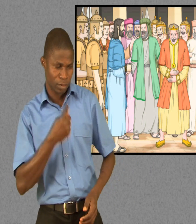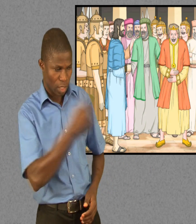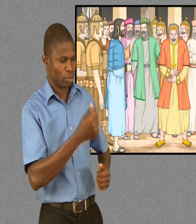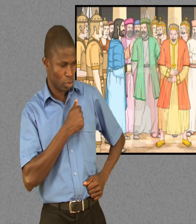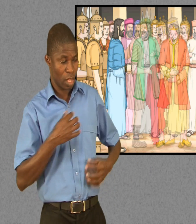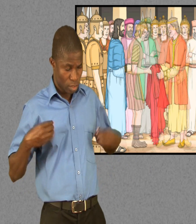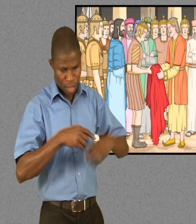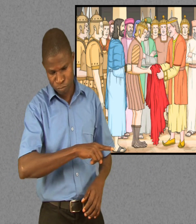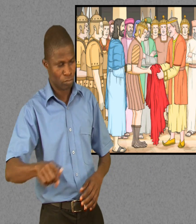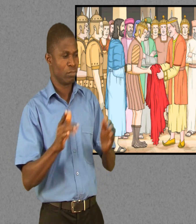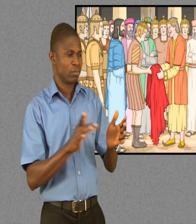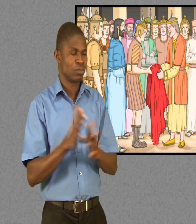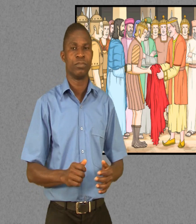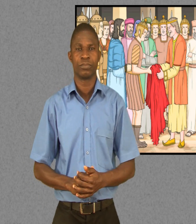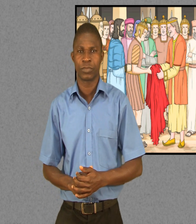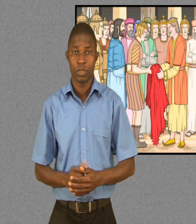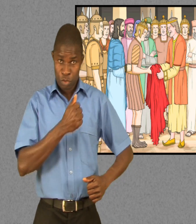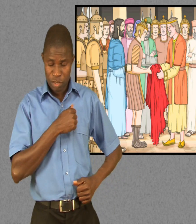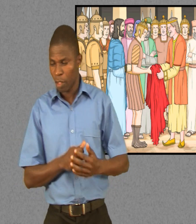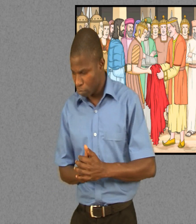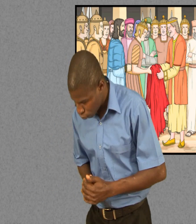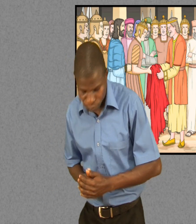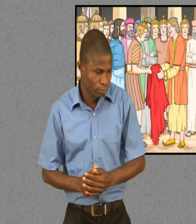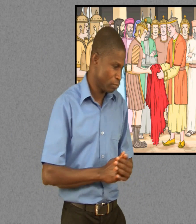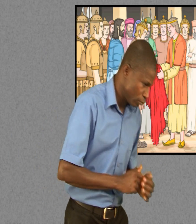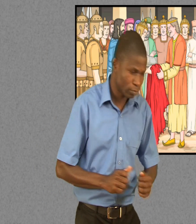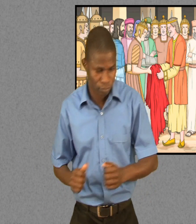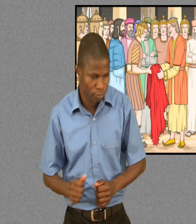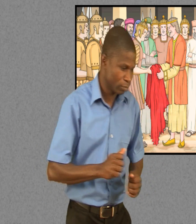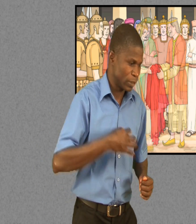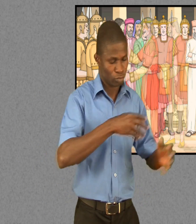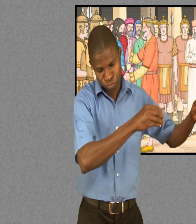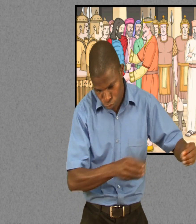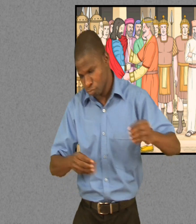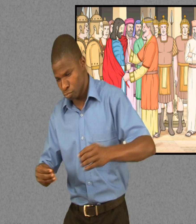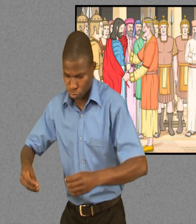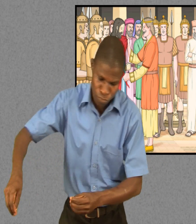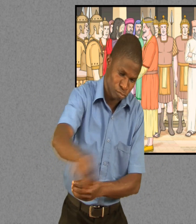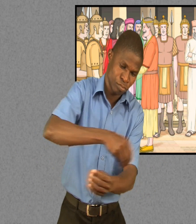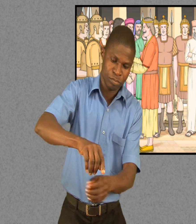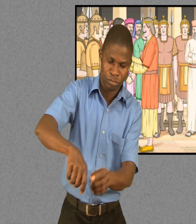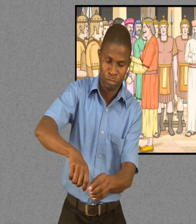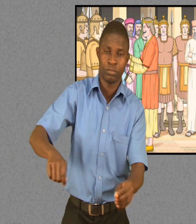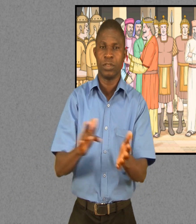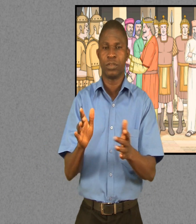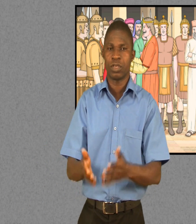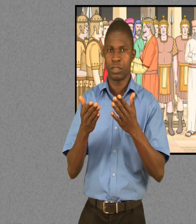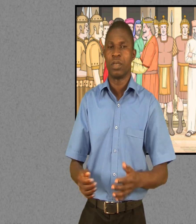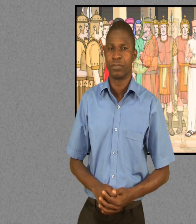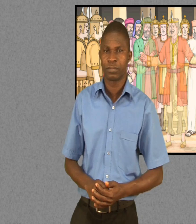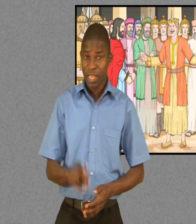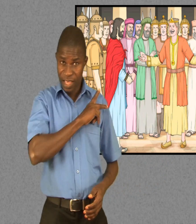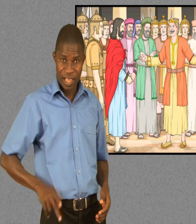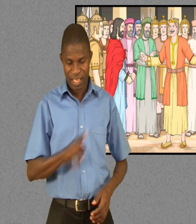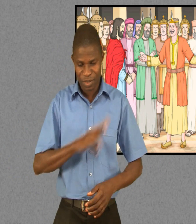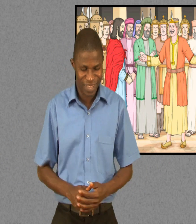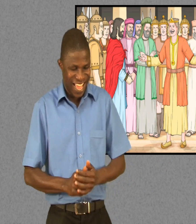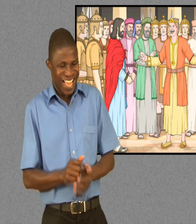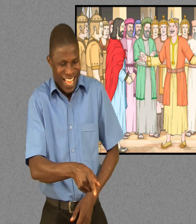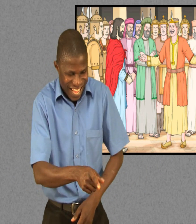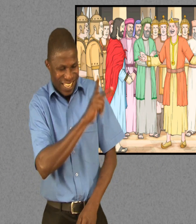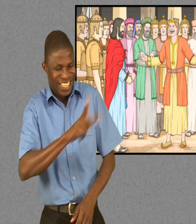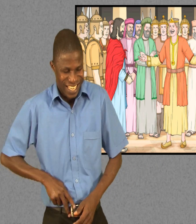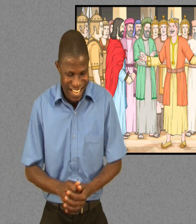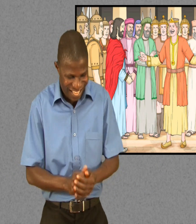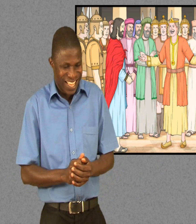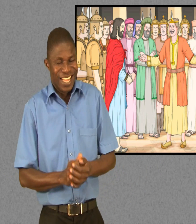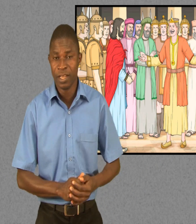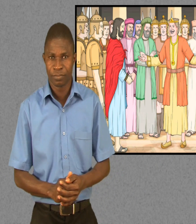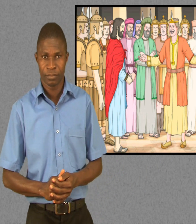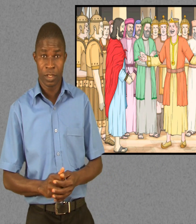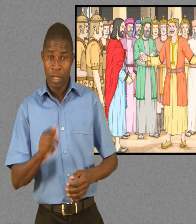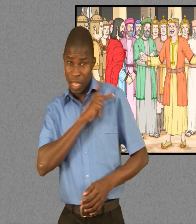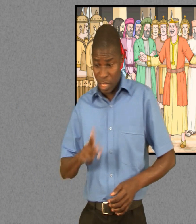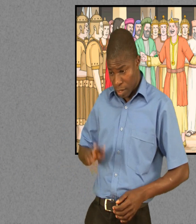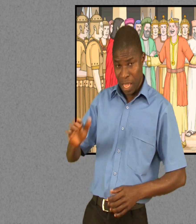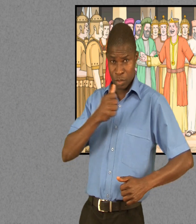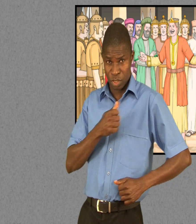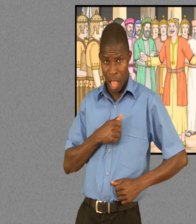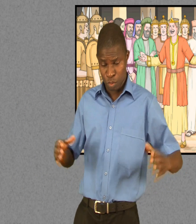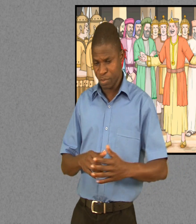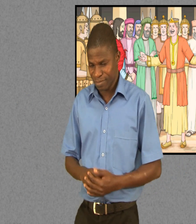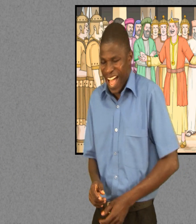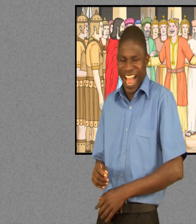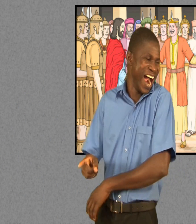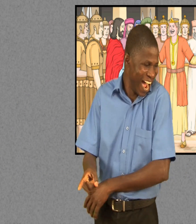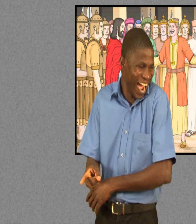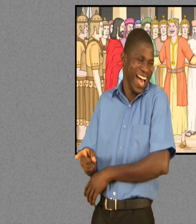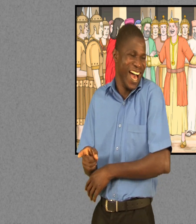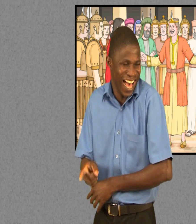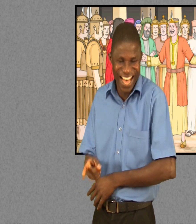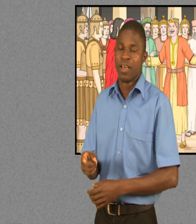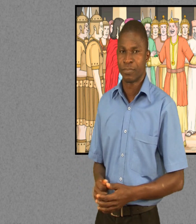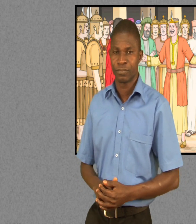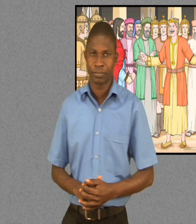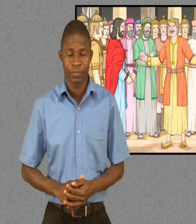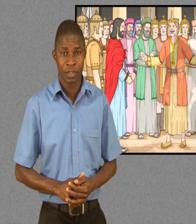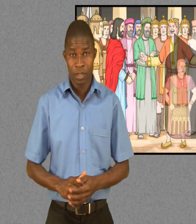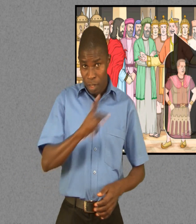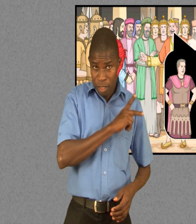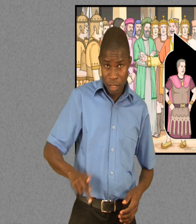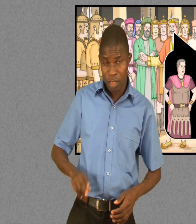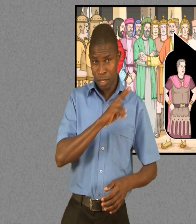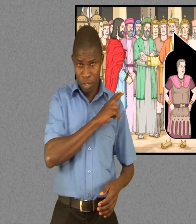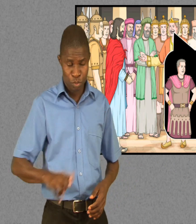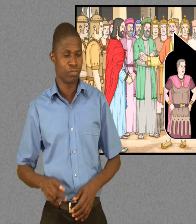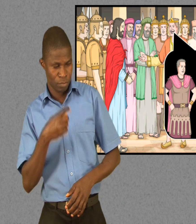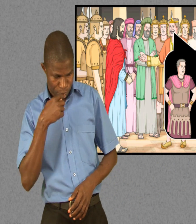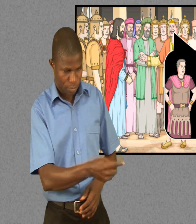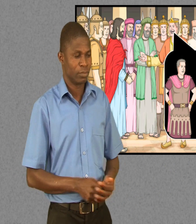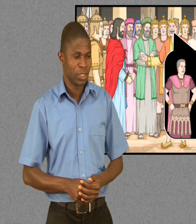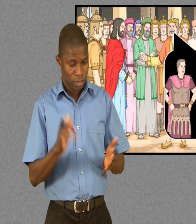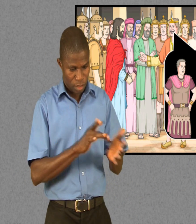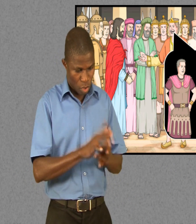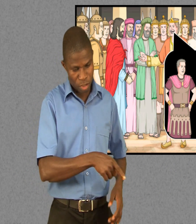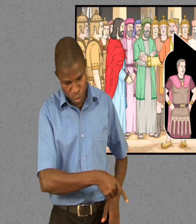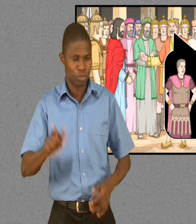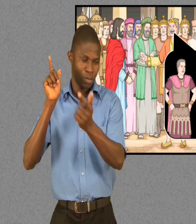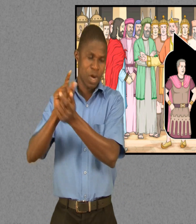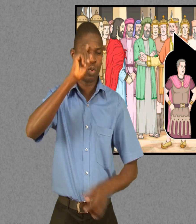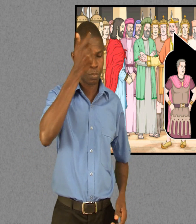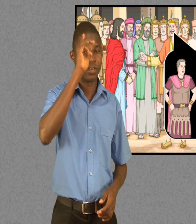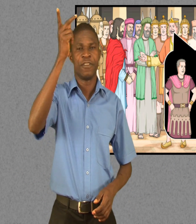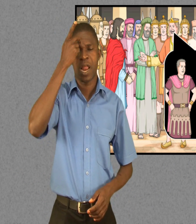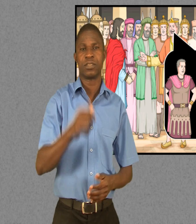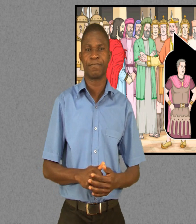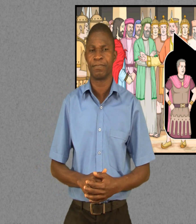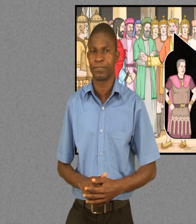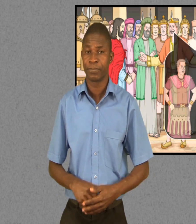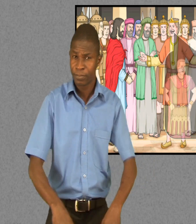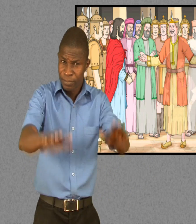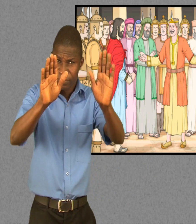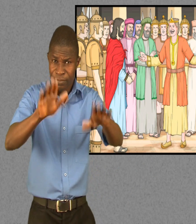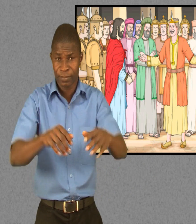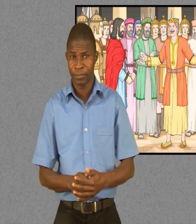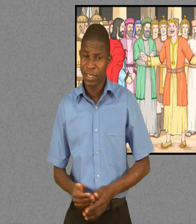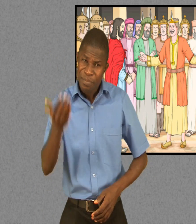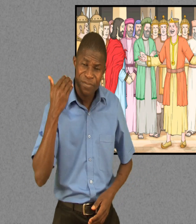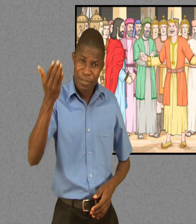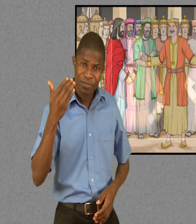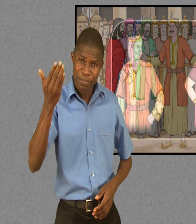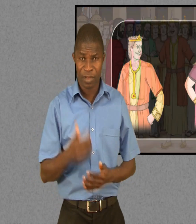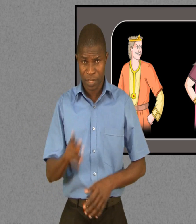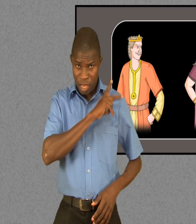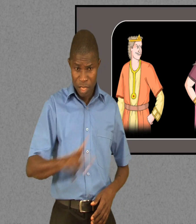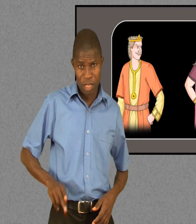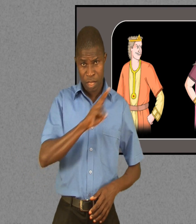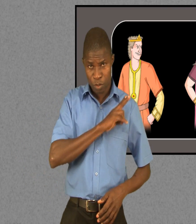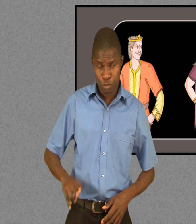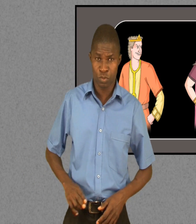Dressing Him in a fine robe, they sent Him back to Pilate.